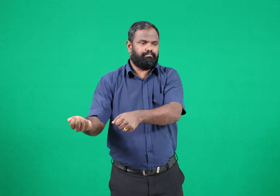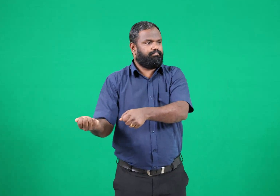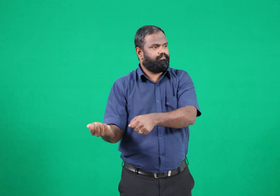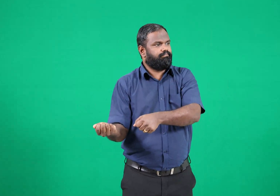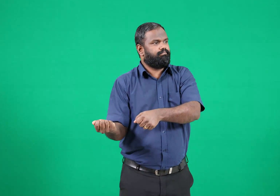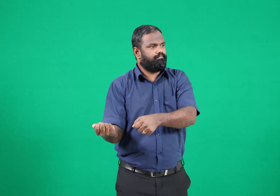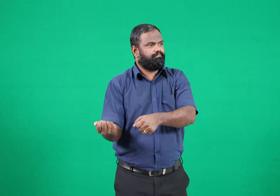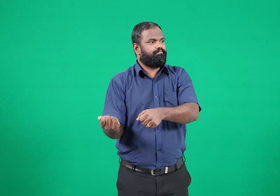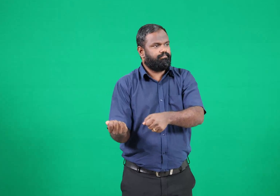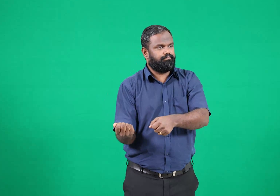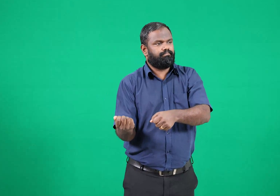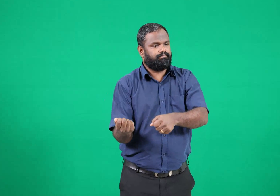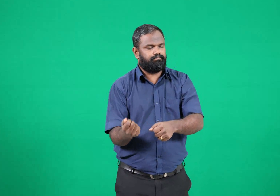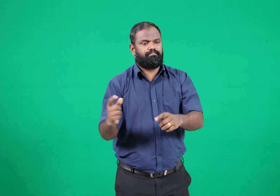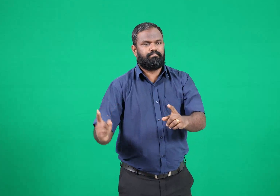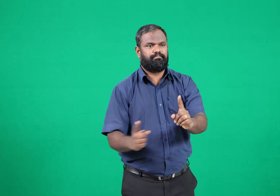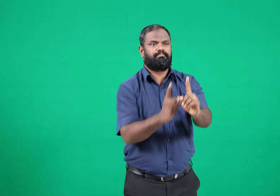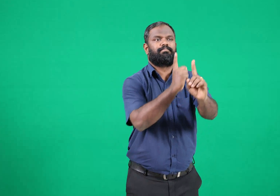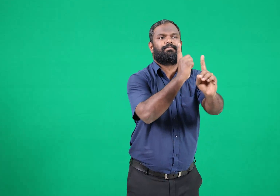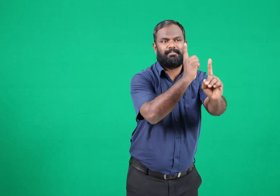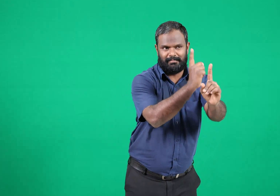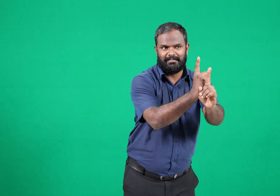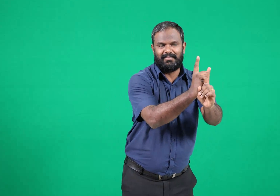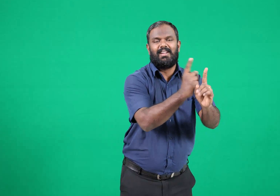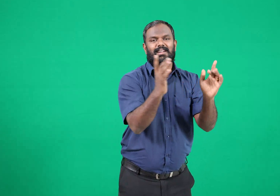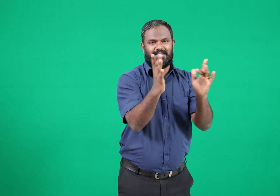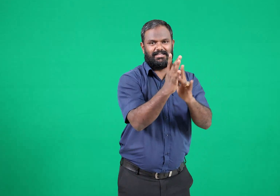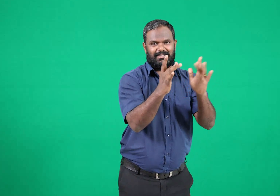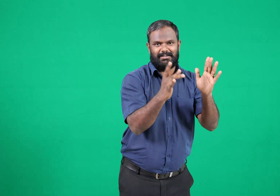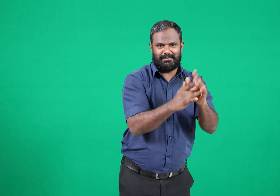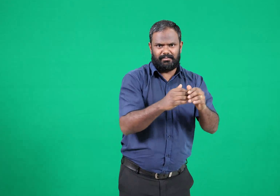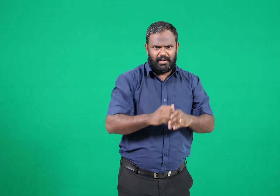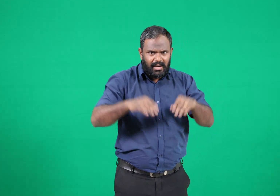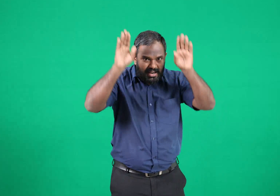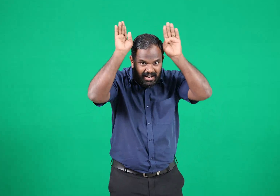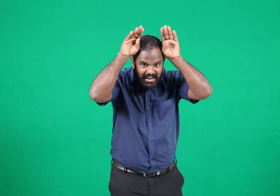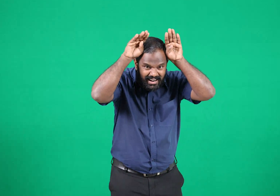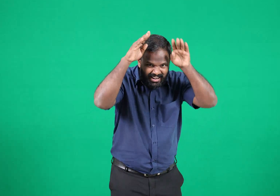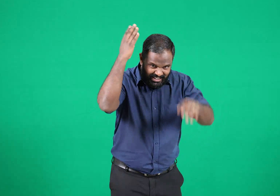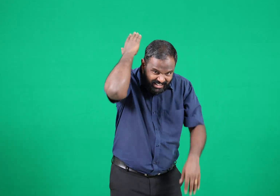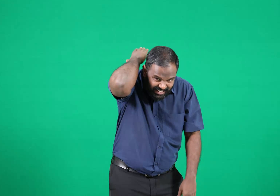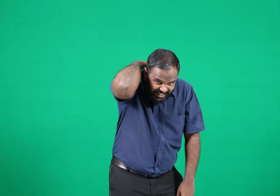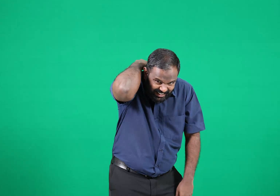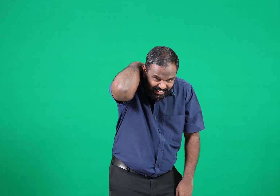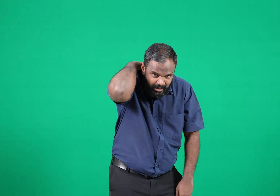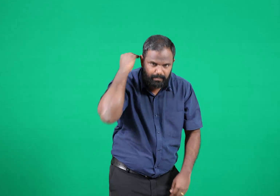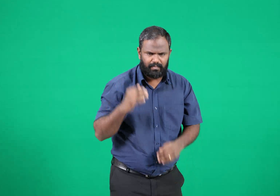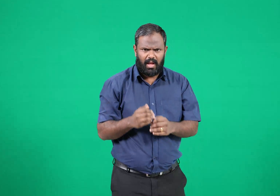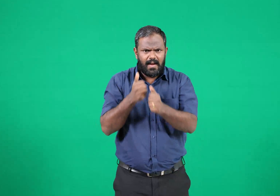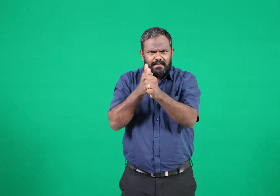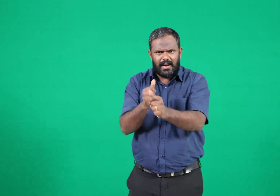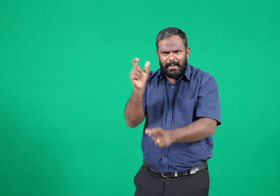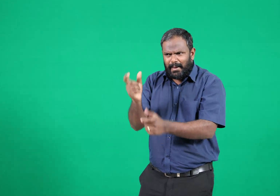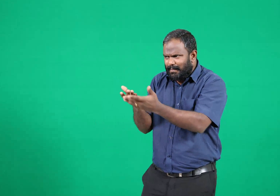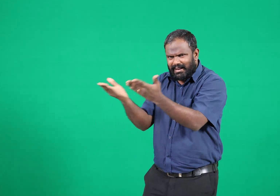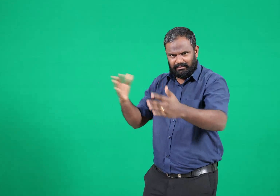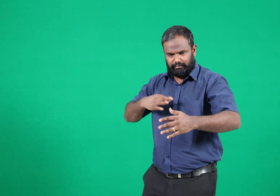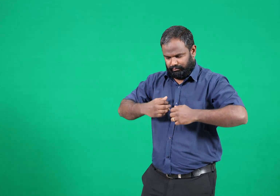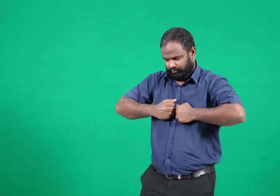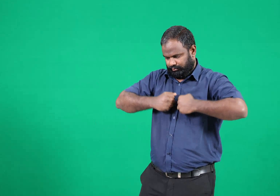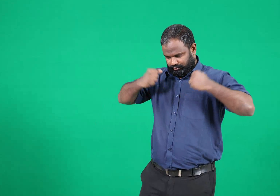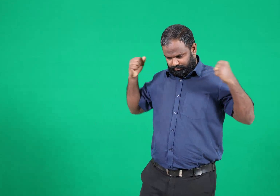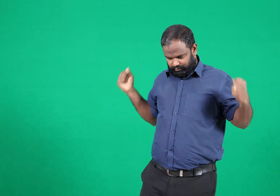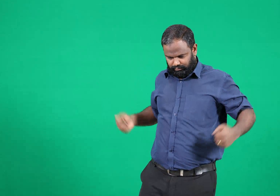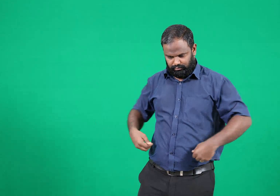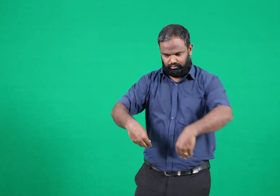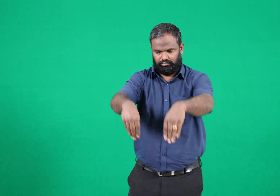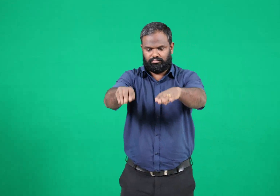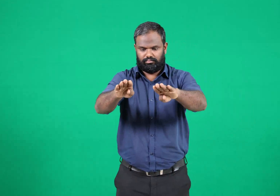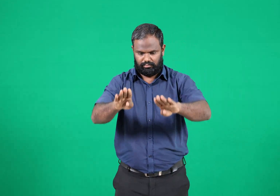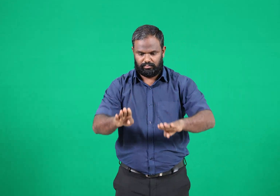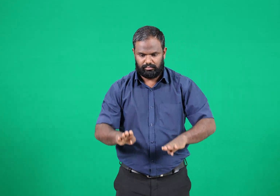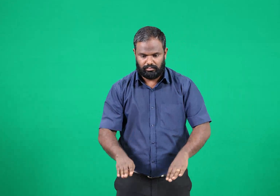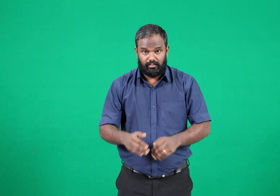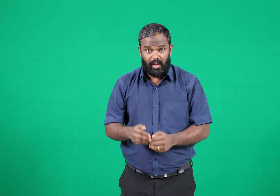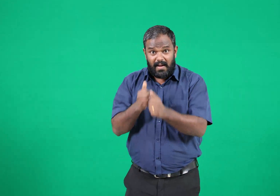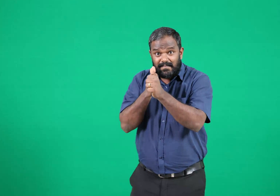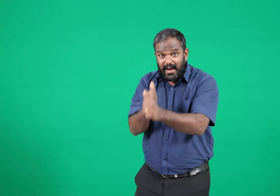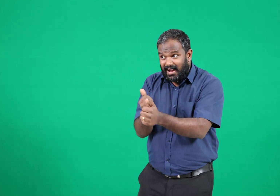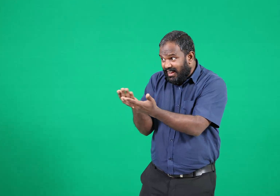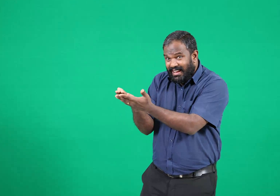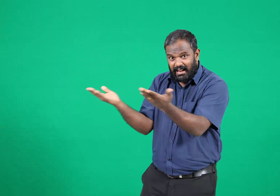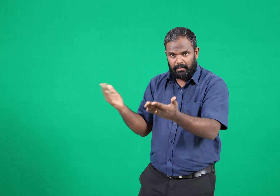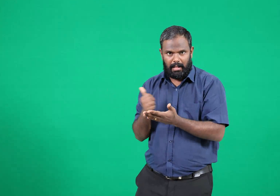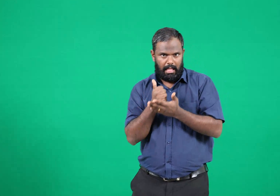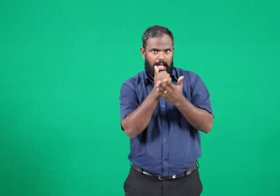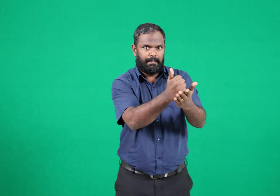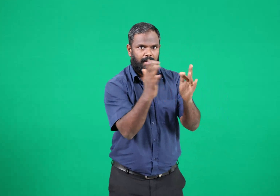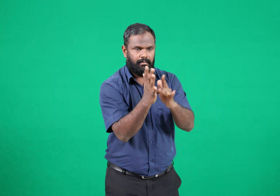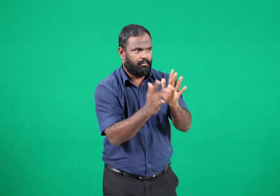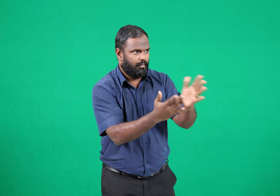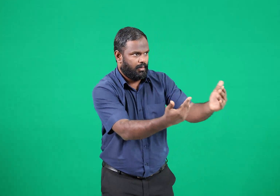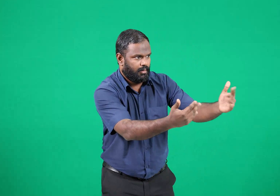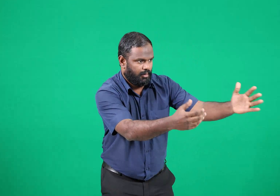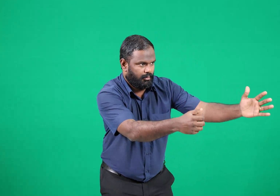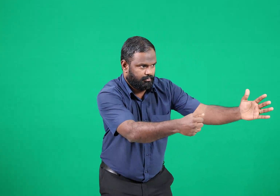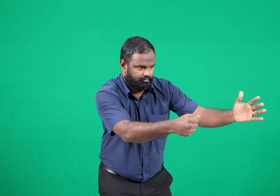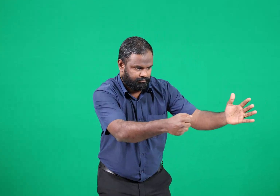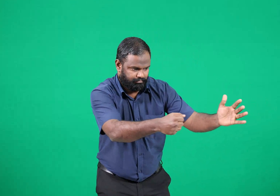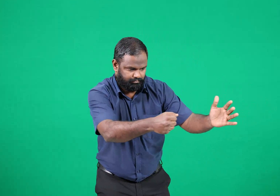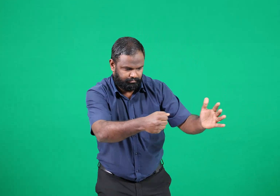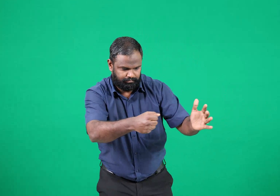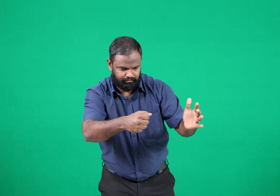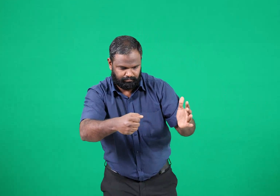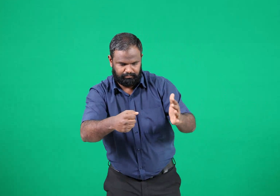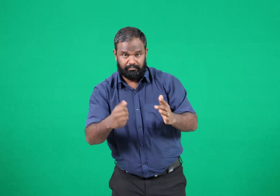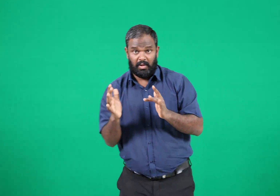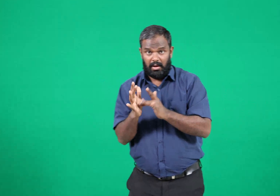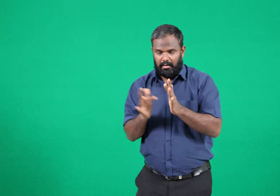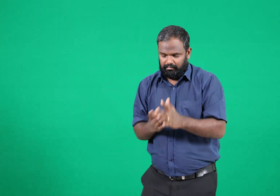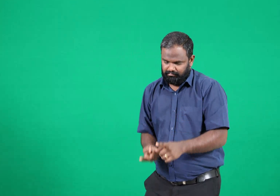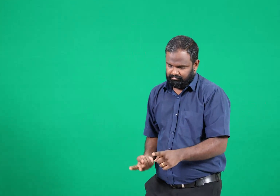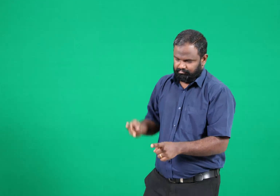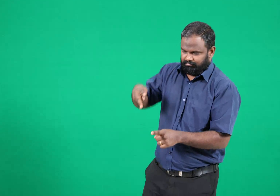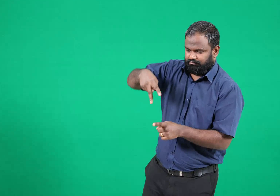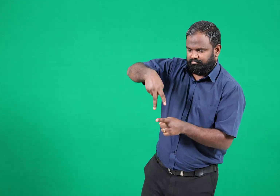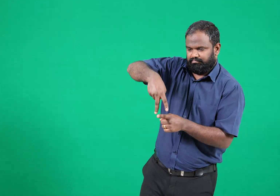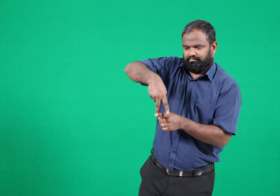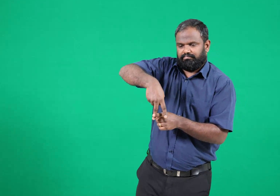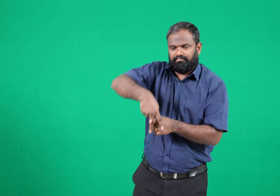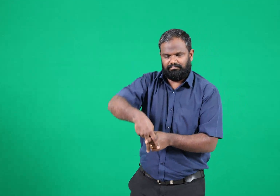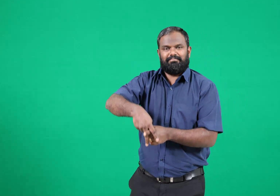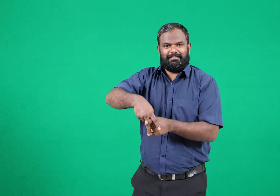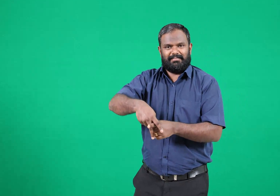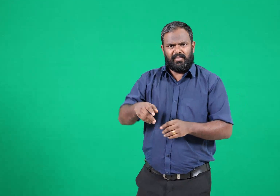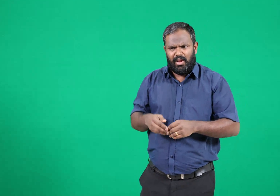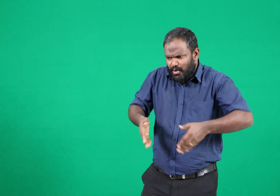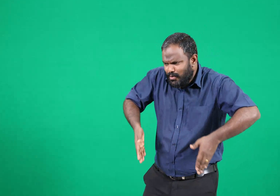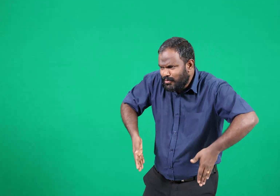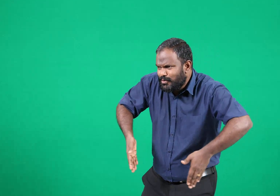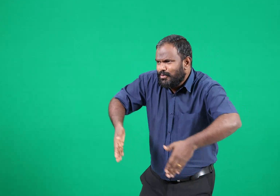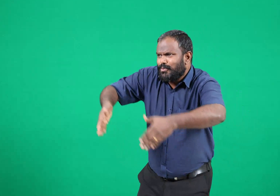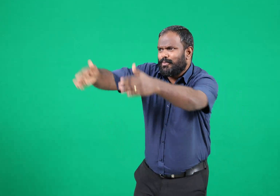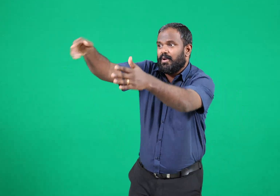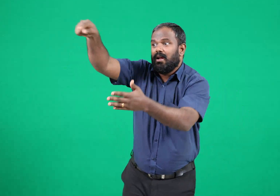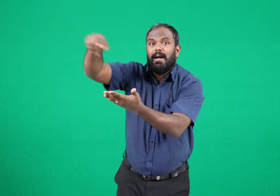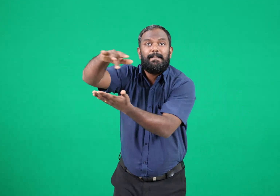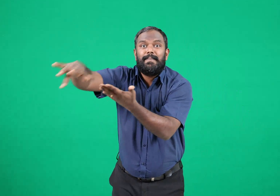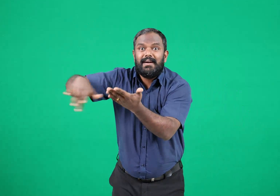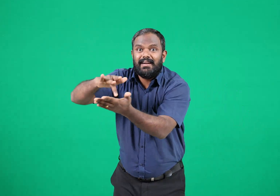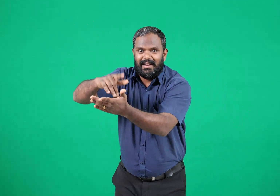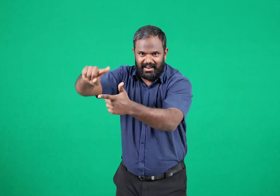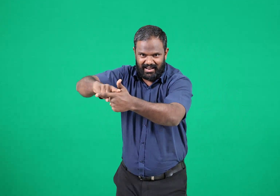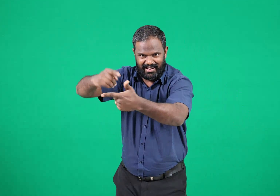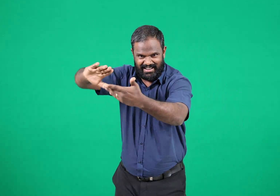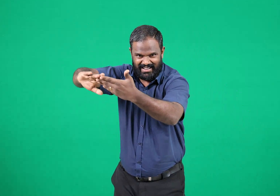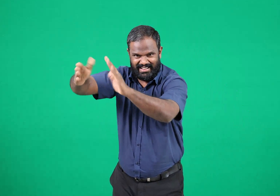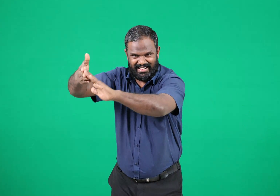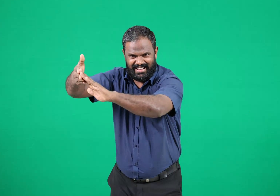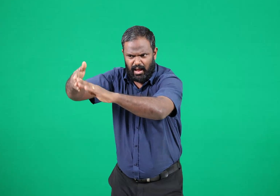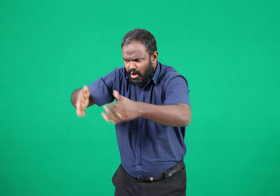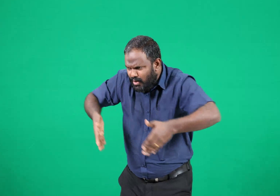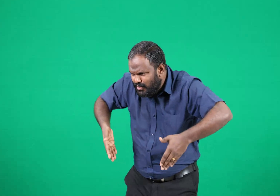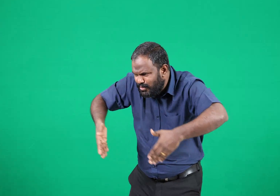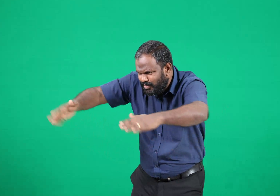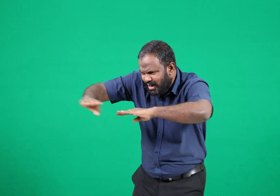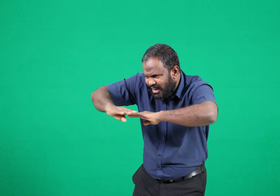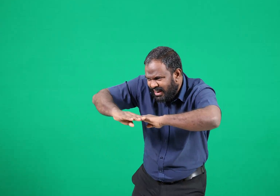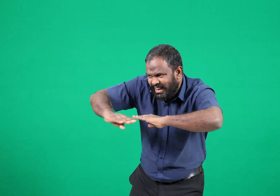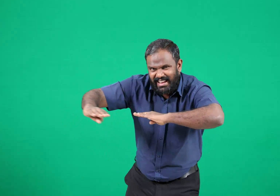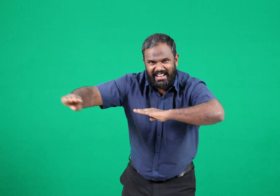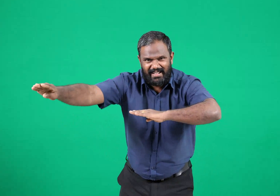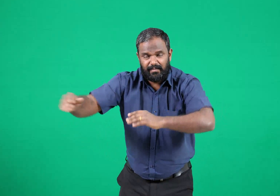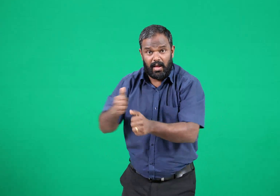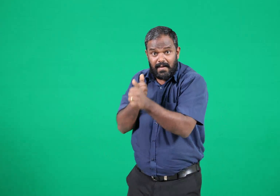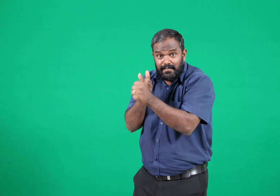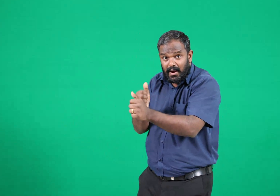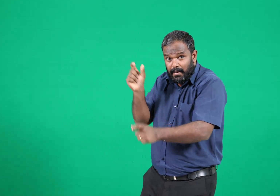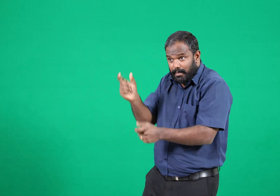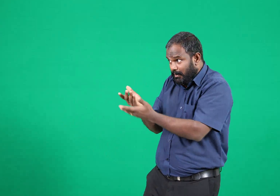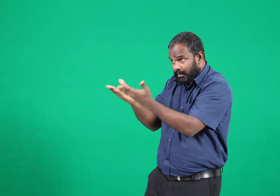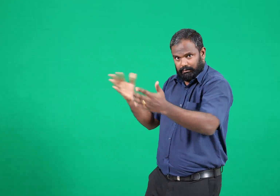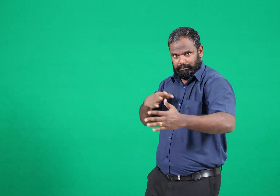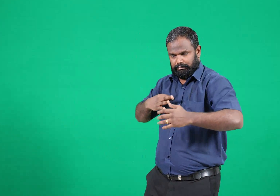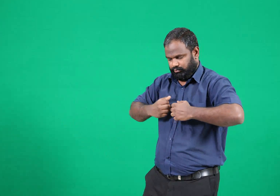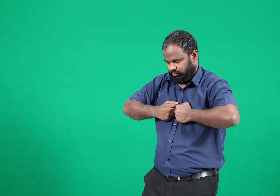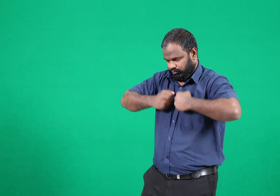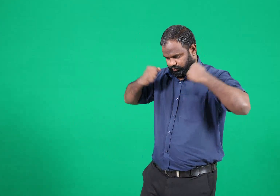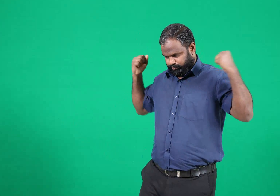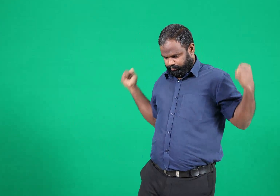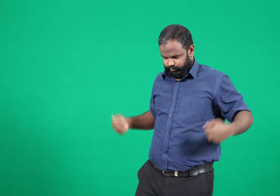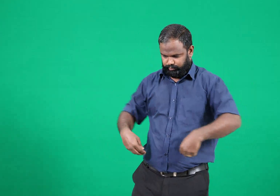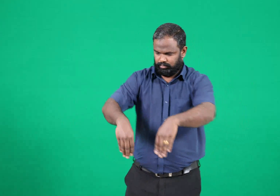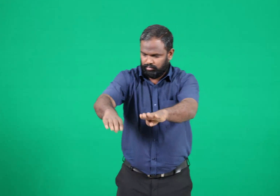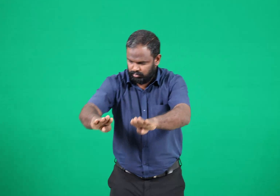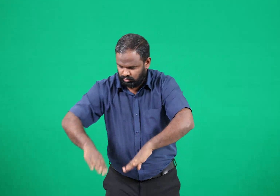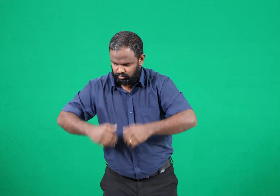Then they led the colt to Jesus, threw their cloaks over it, and put Jesus on it.